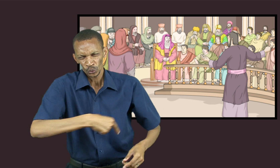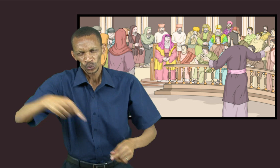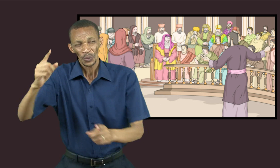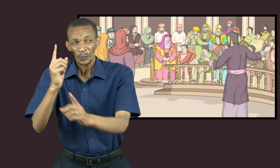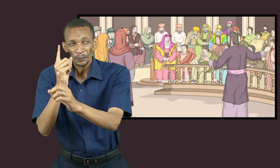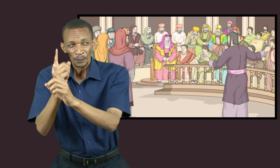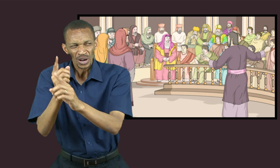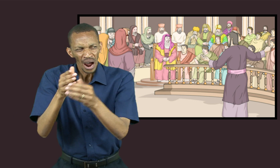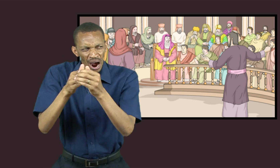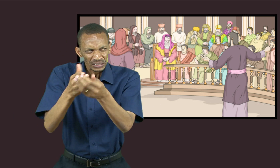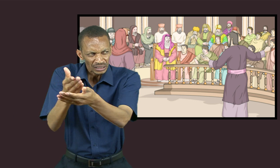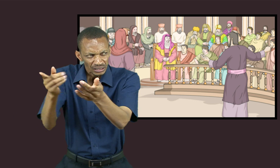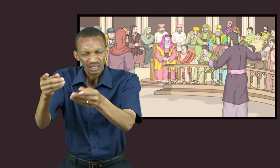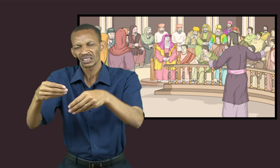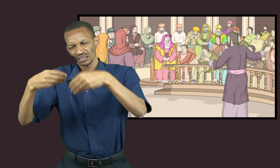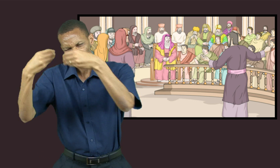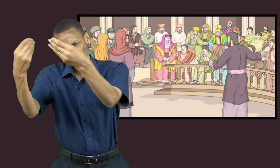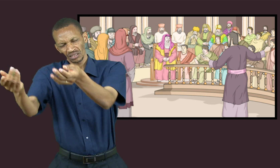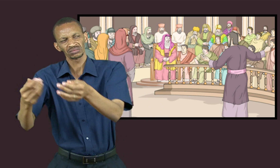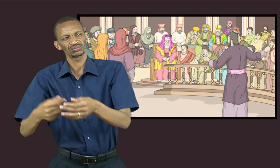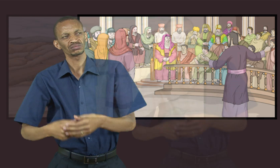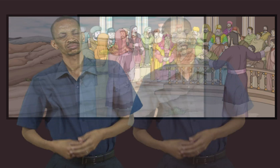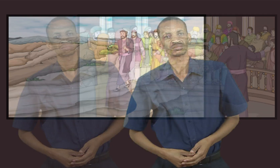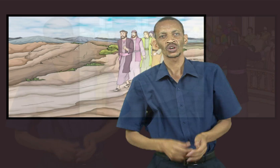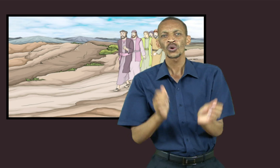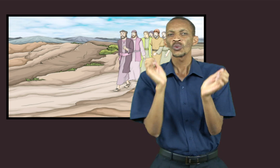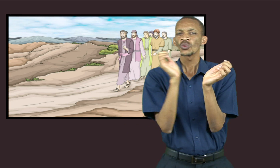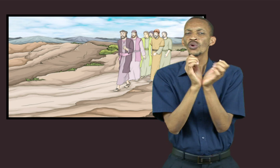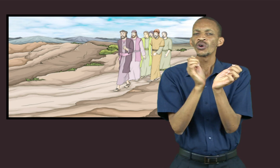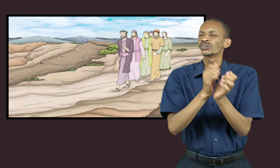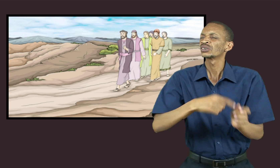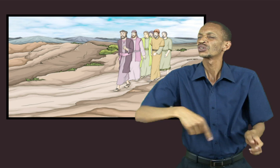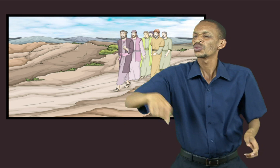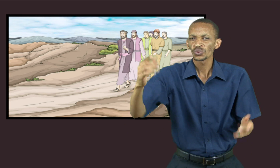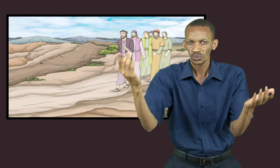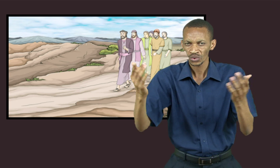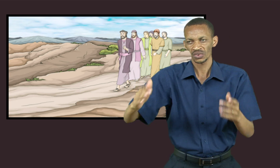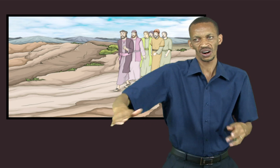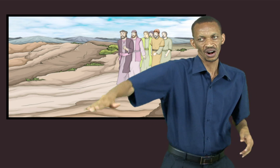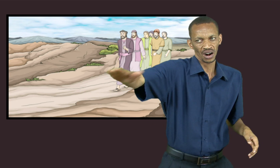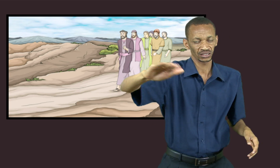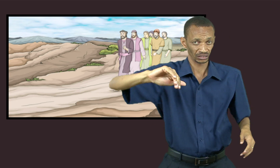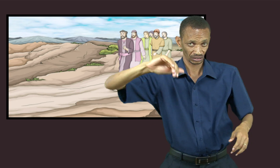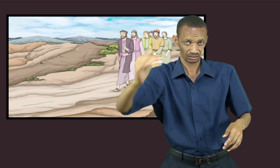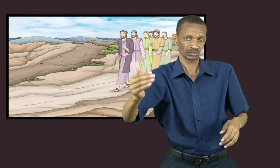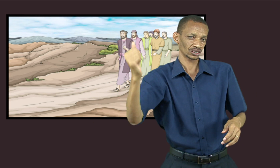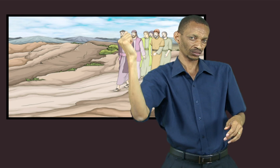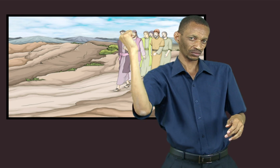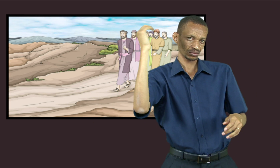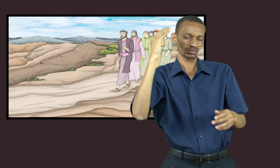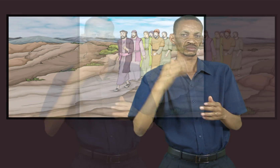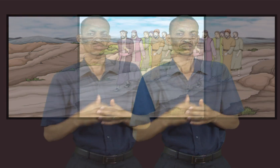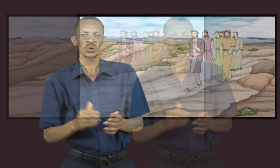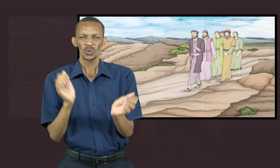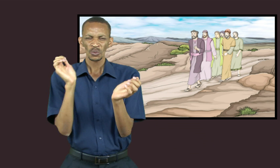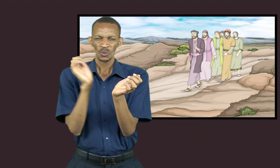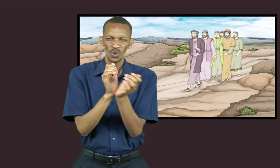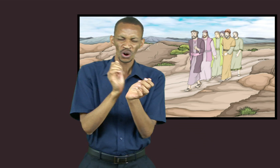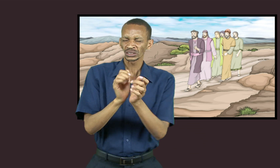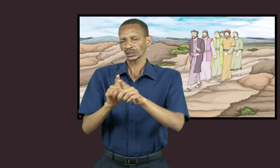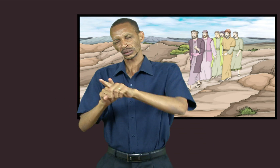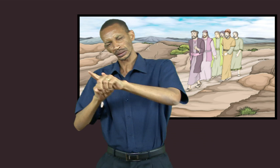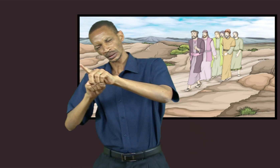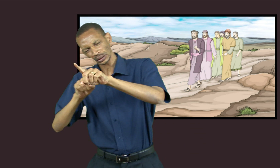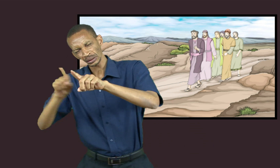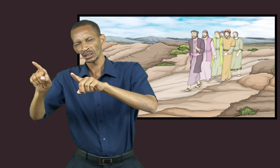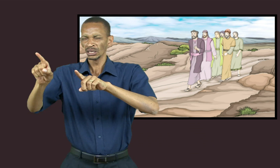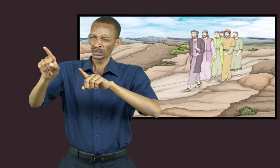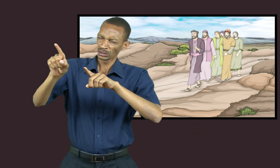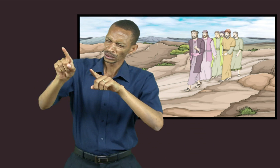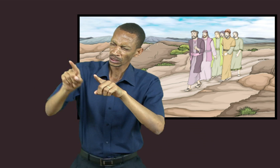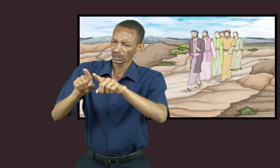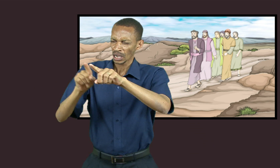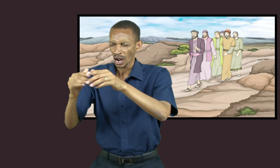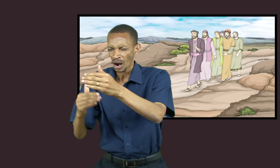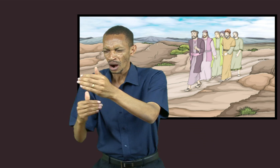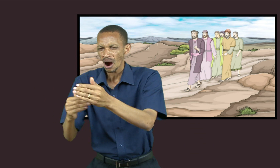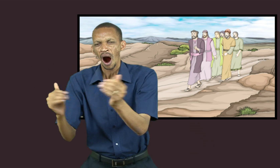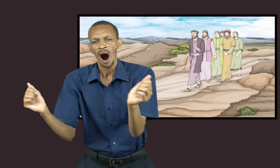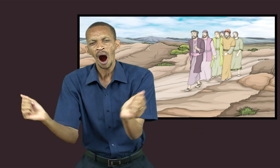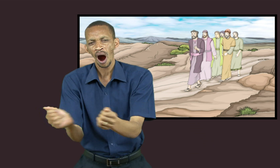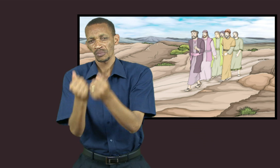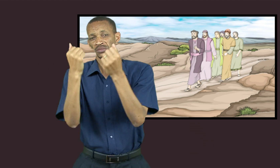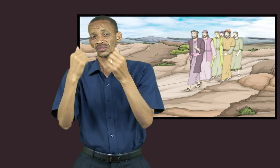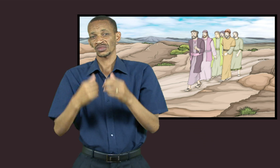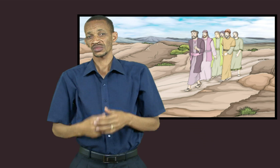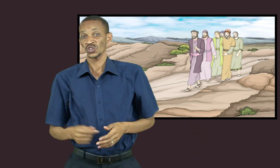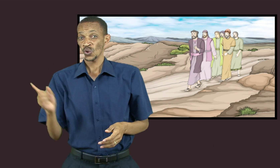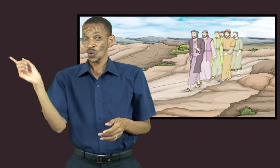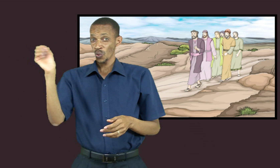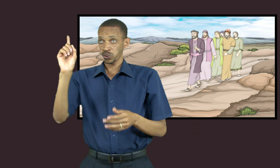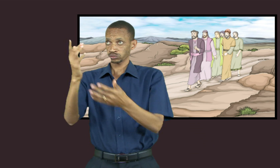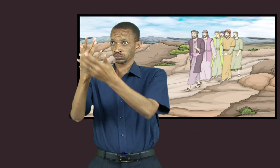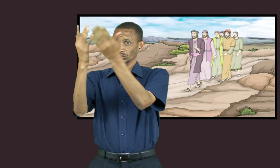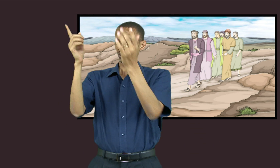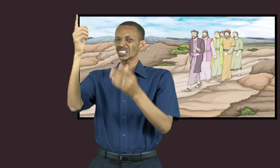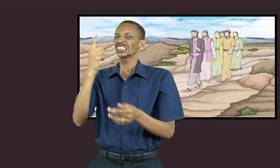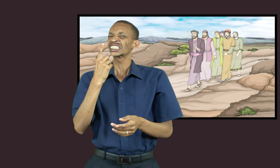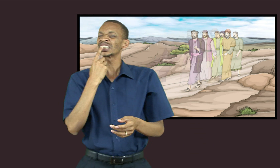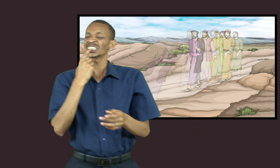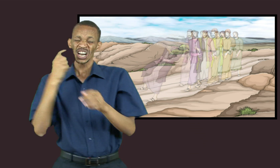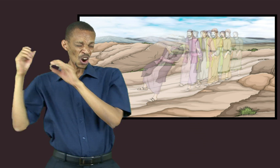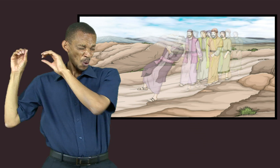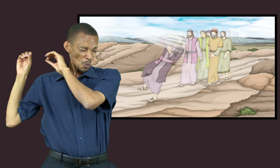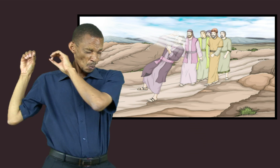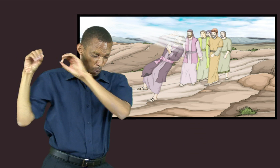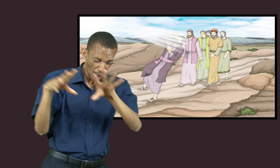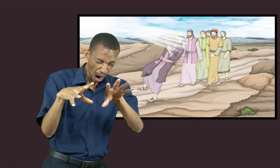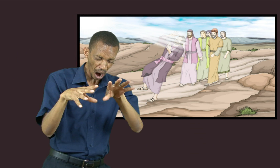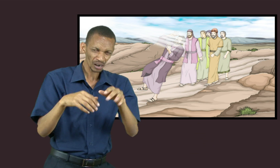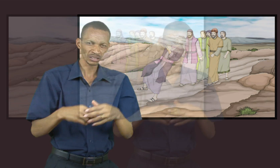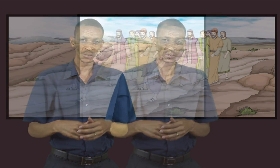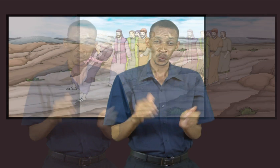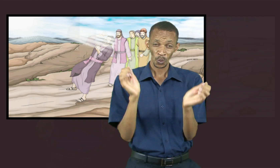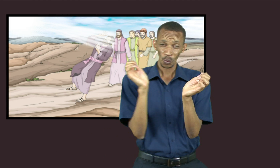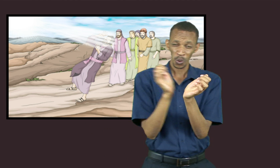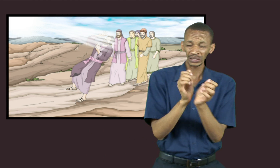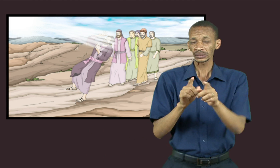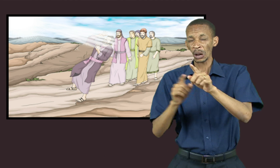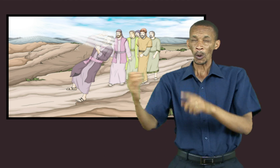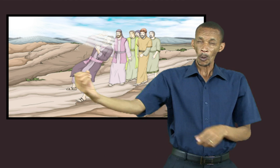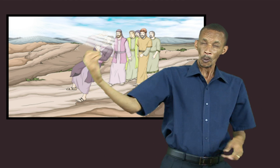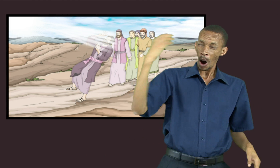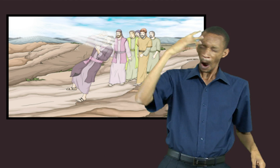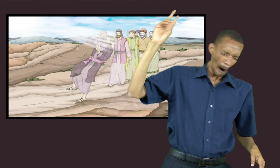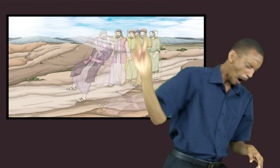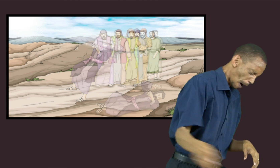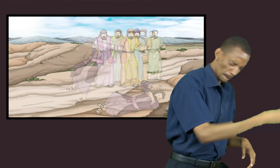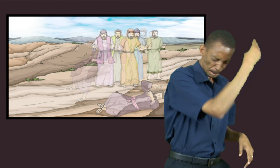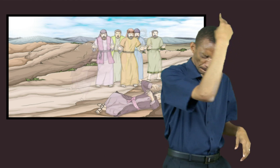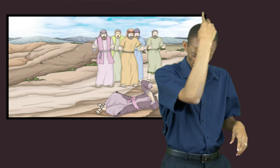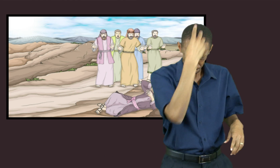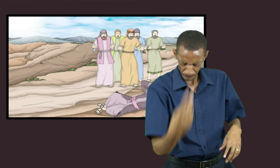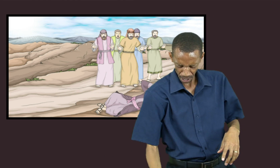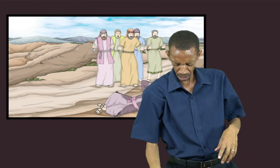As Saul drew near to Damascus on his journey, suddenly a light from heaven flashed around him.